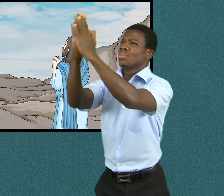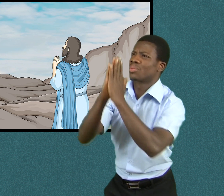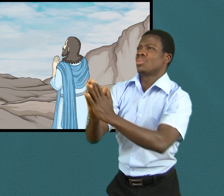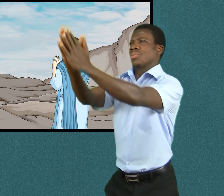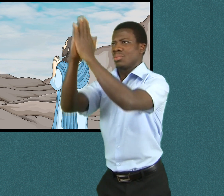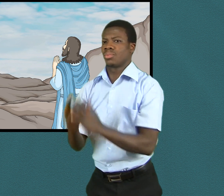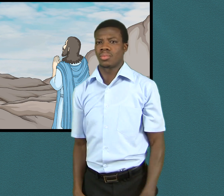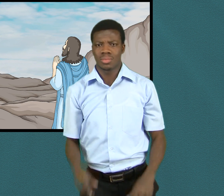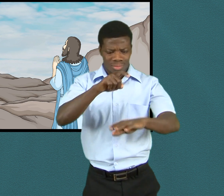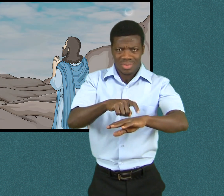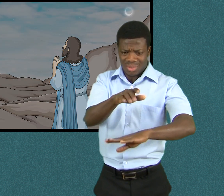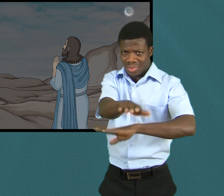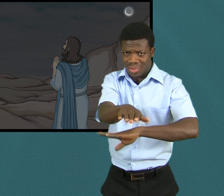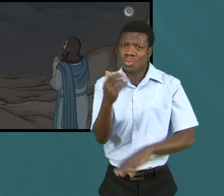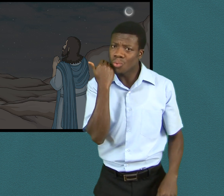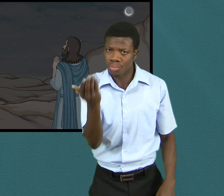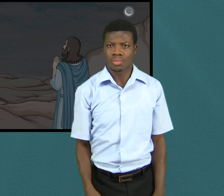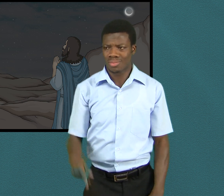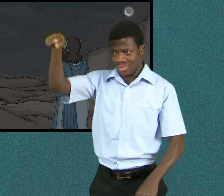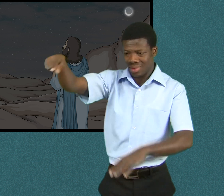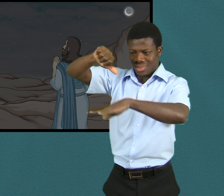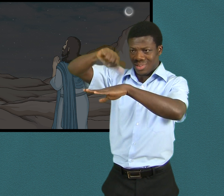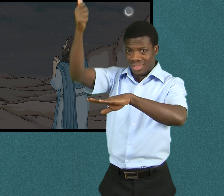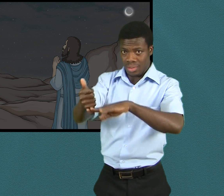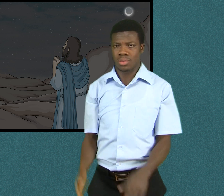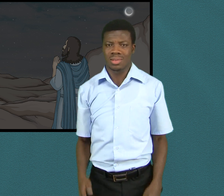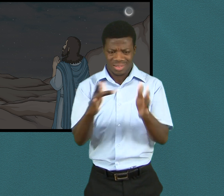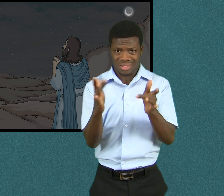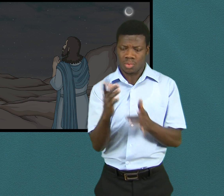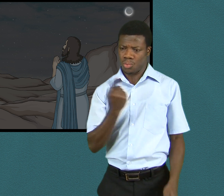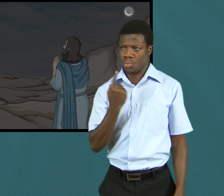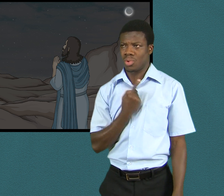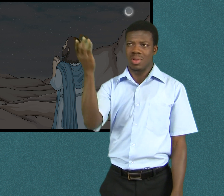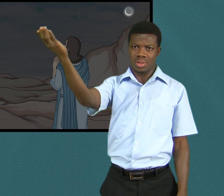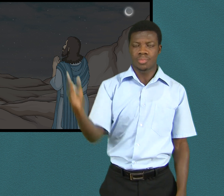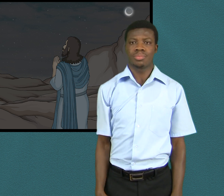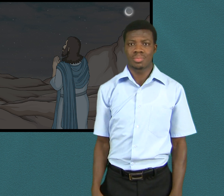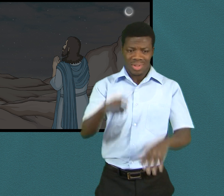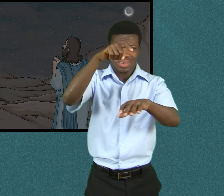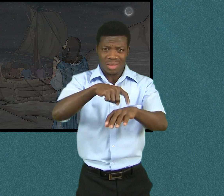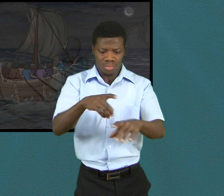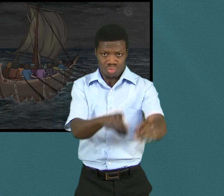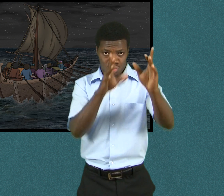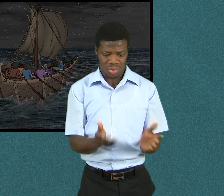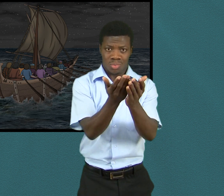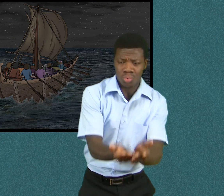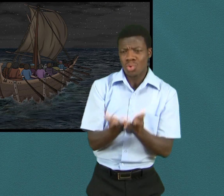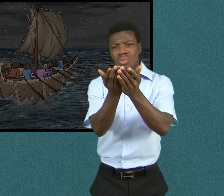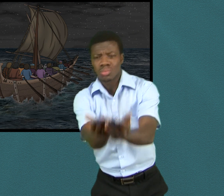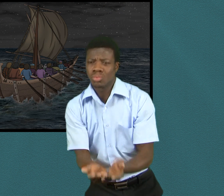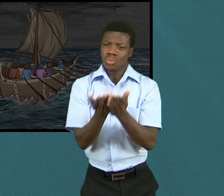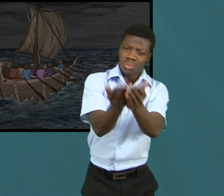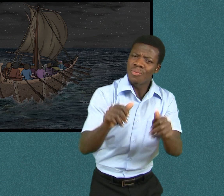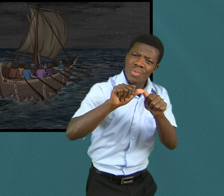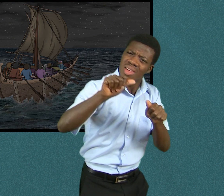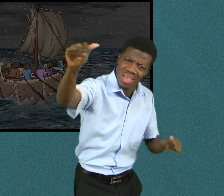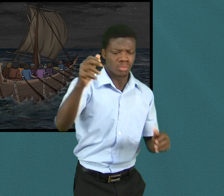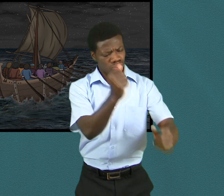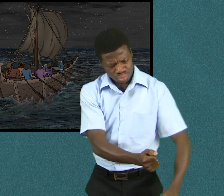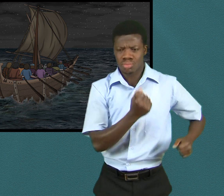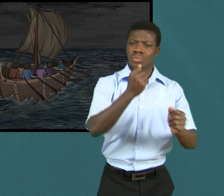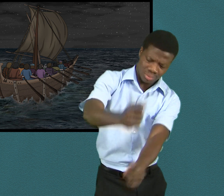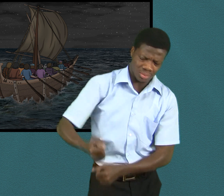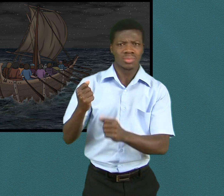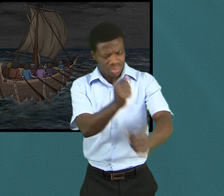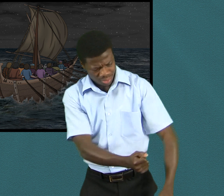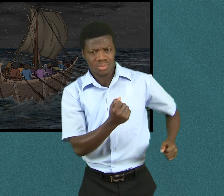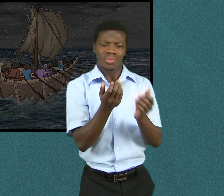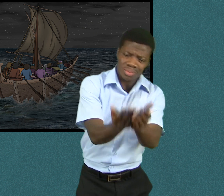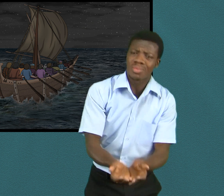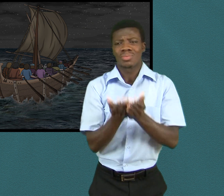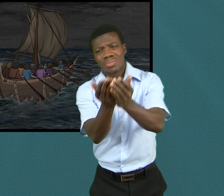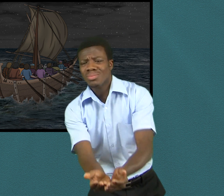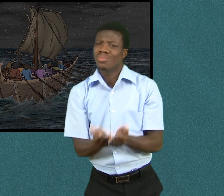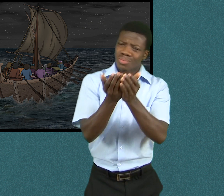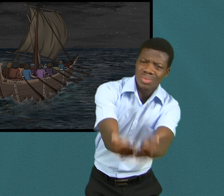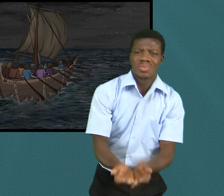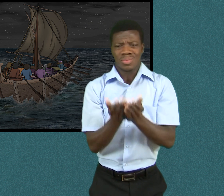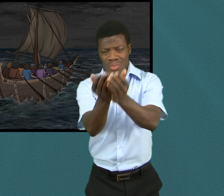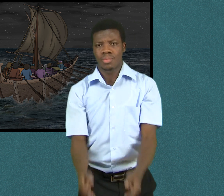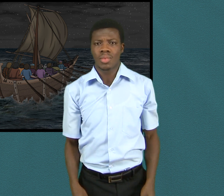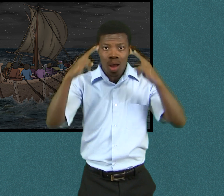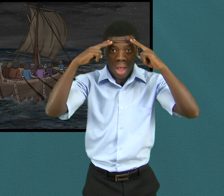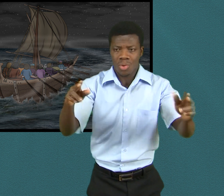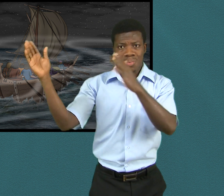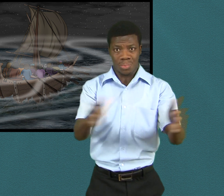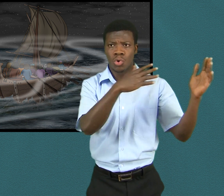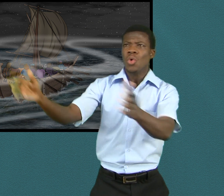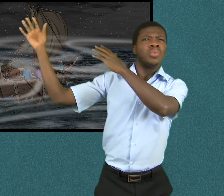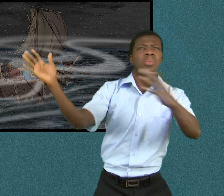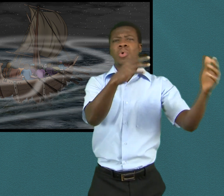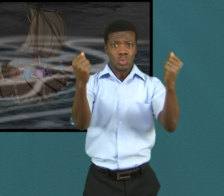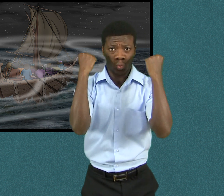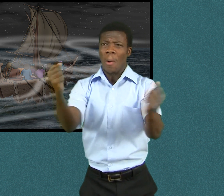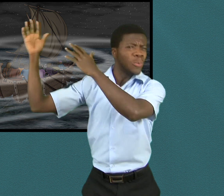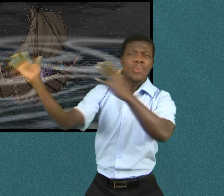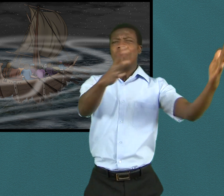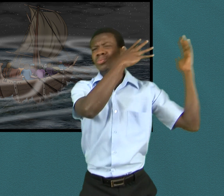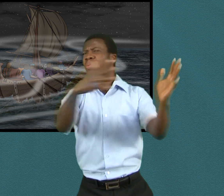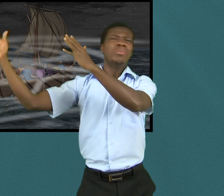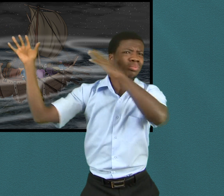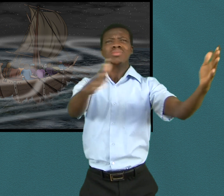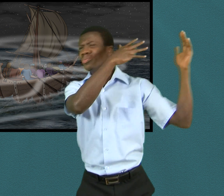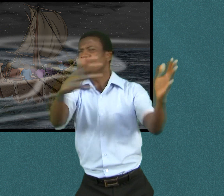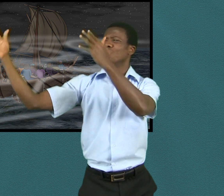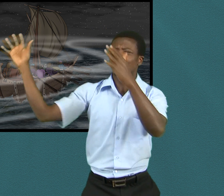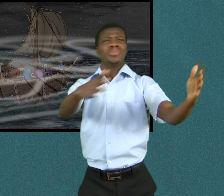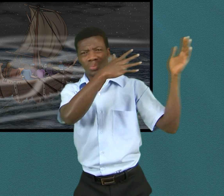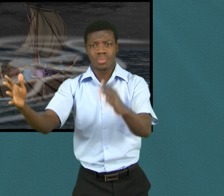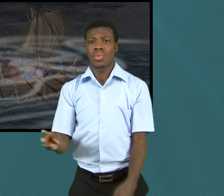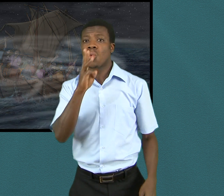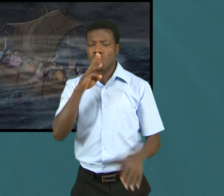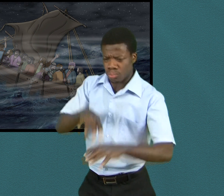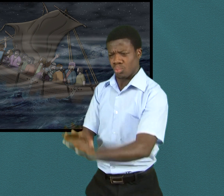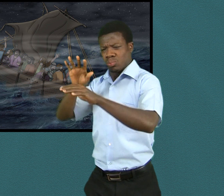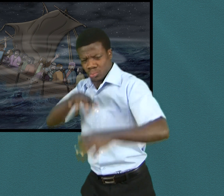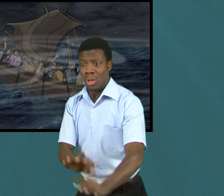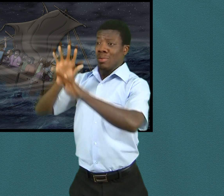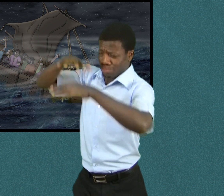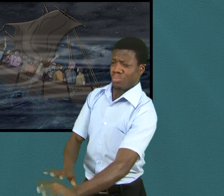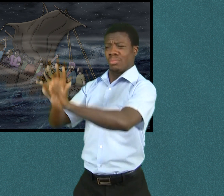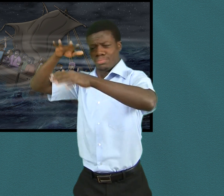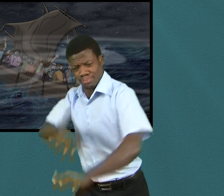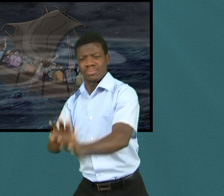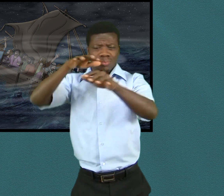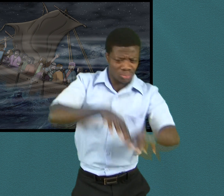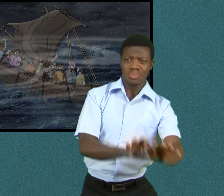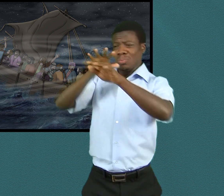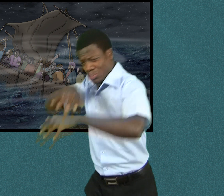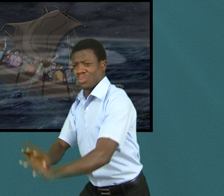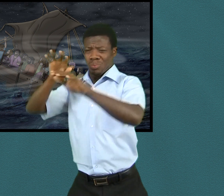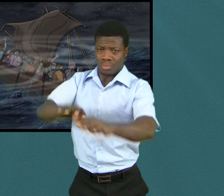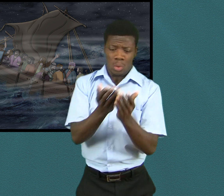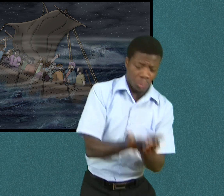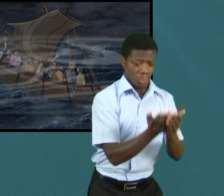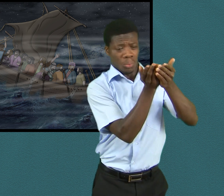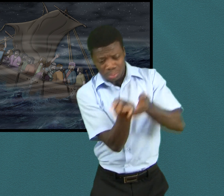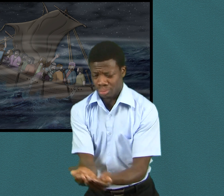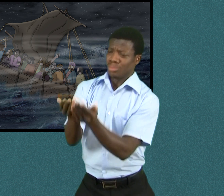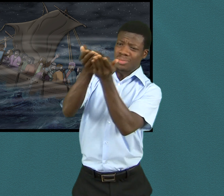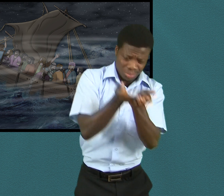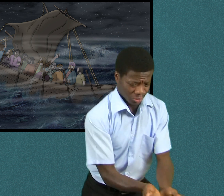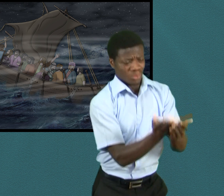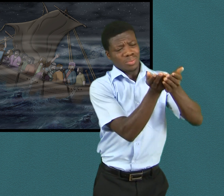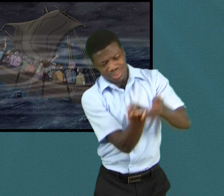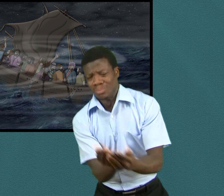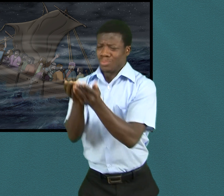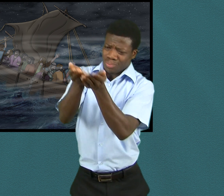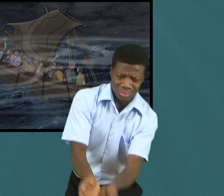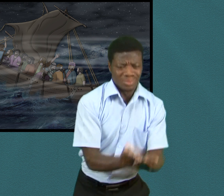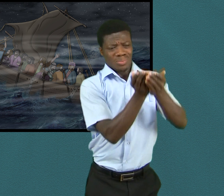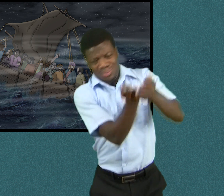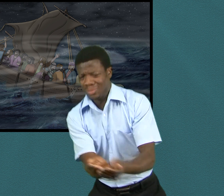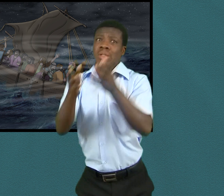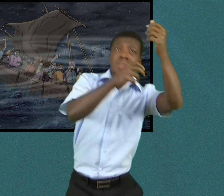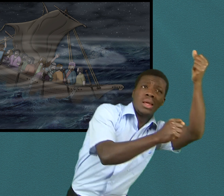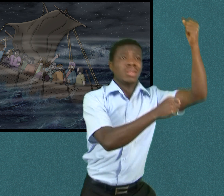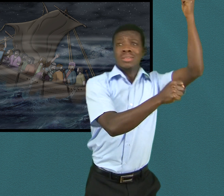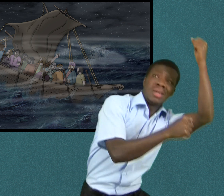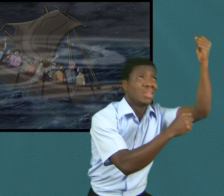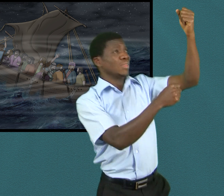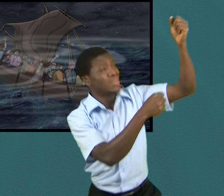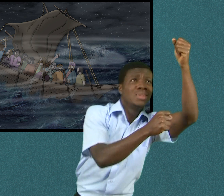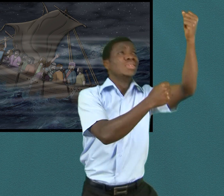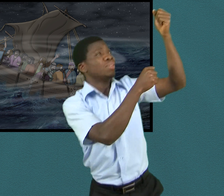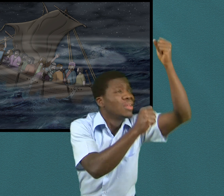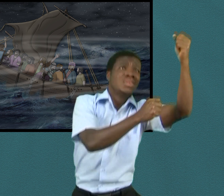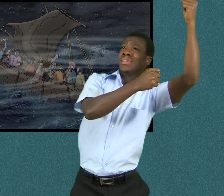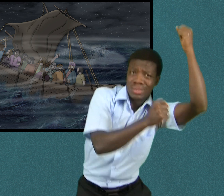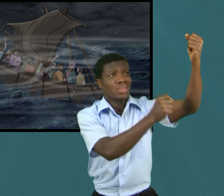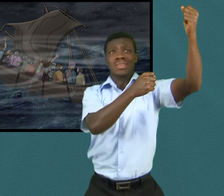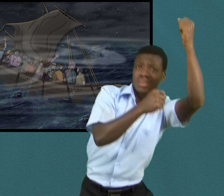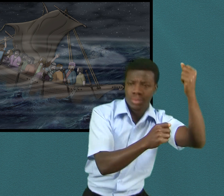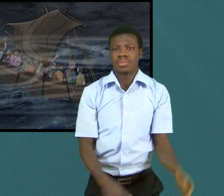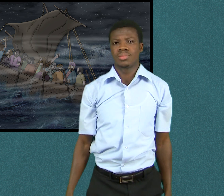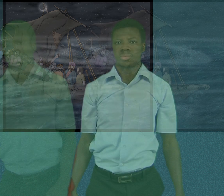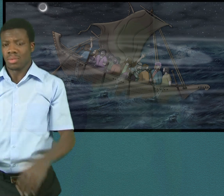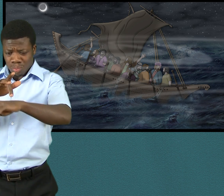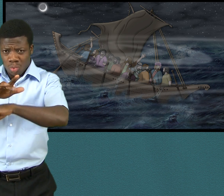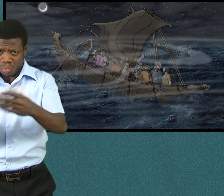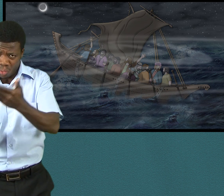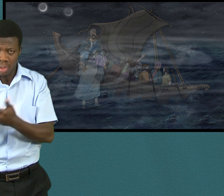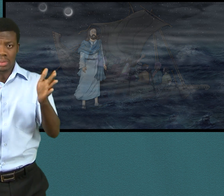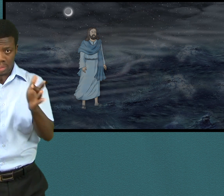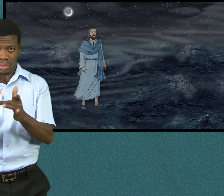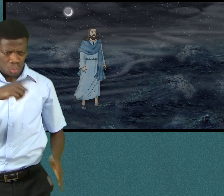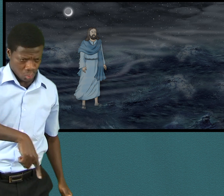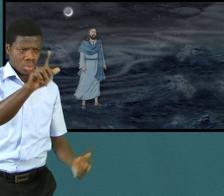When evening came, He was there alone, but the boat was already far from land, buffeted by the waves because the wind was against it.